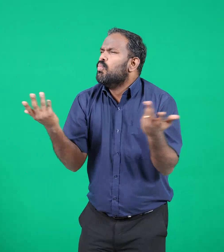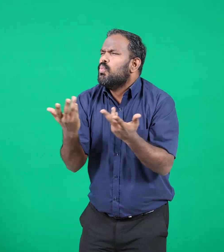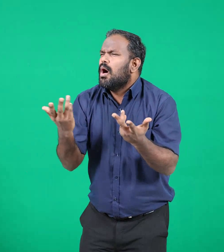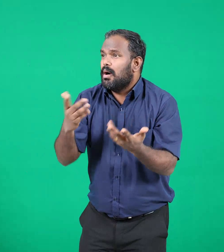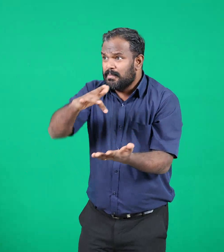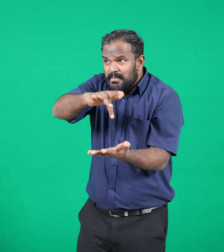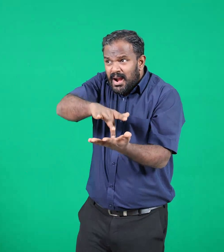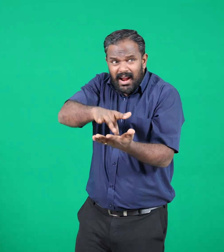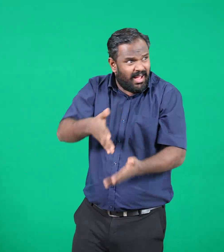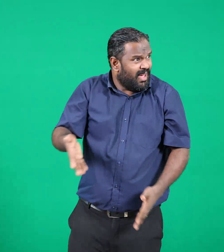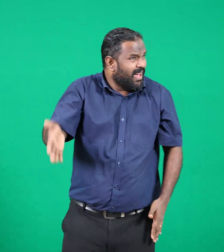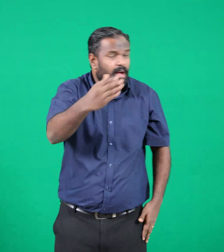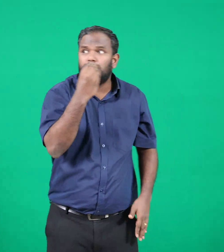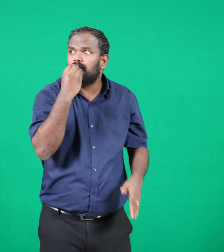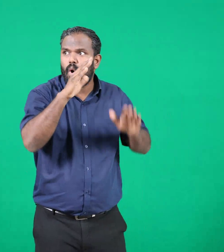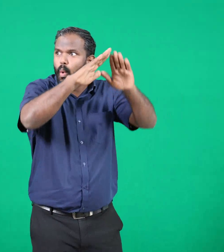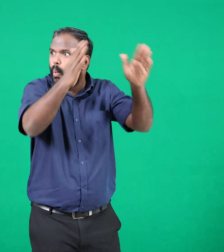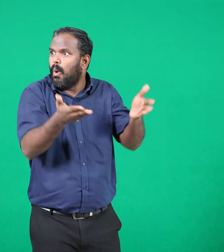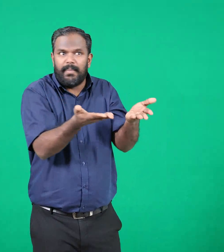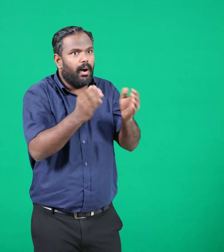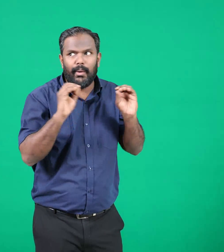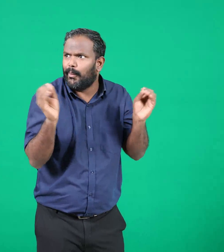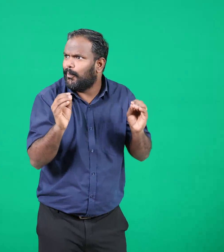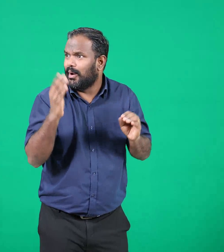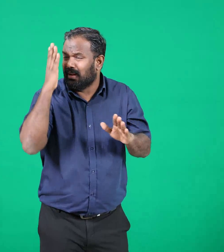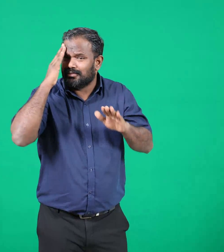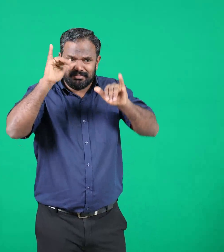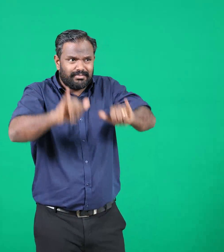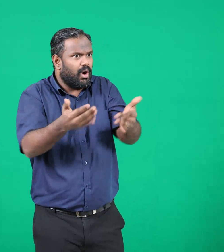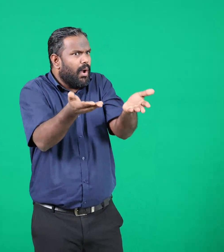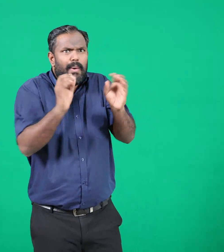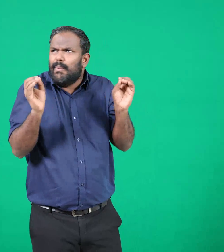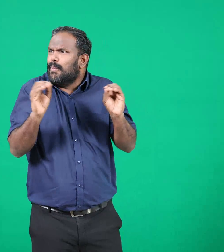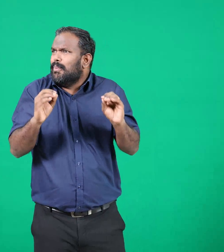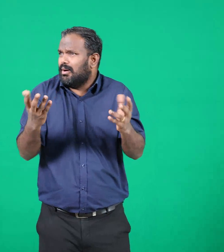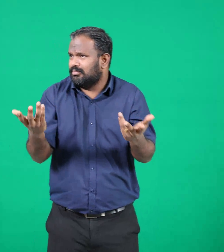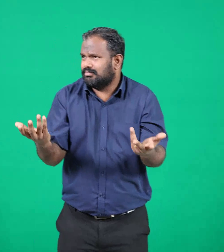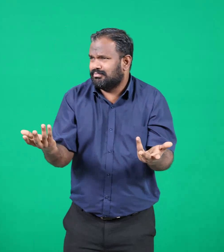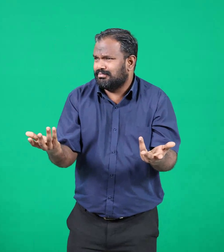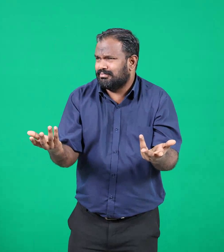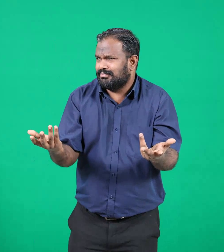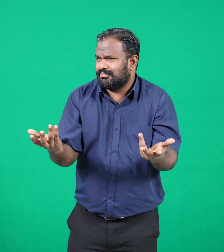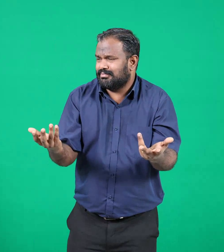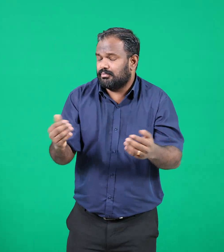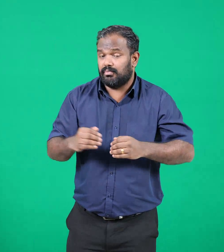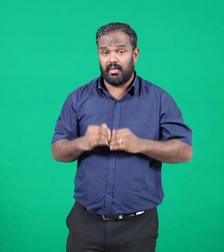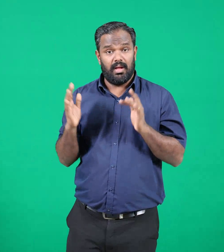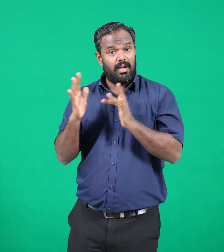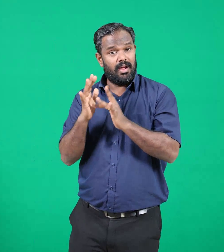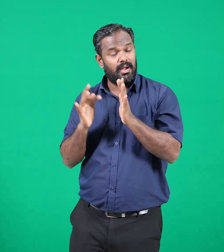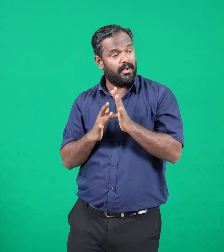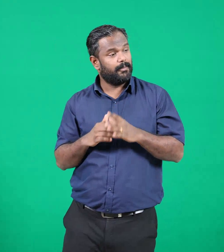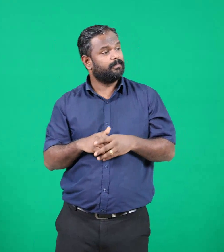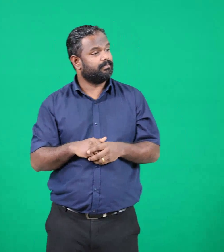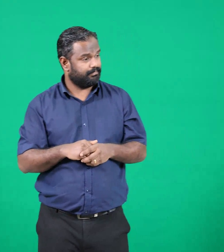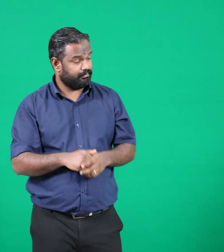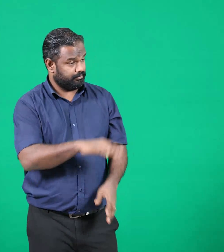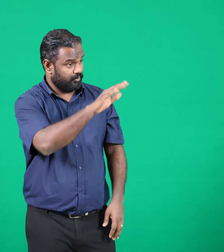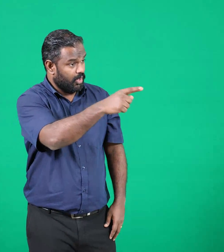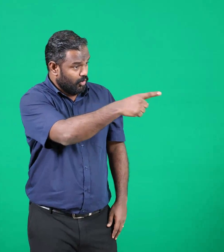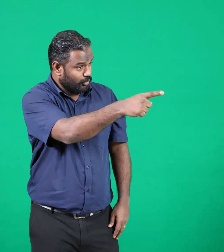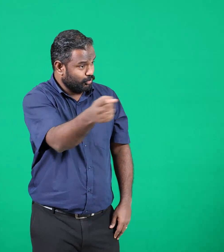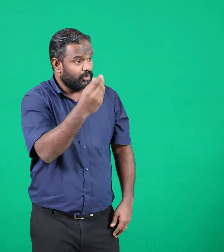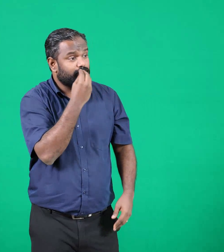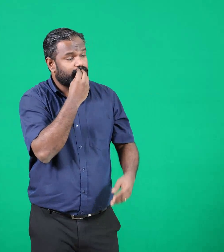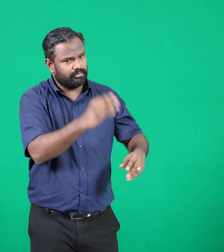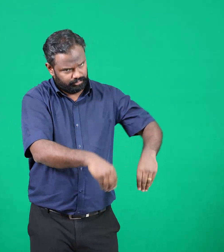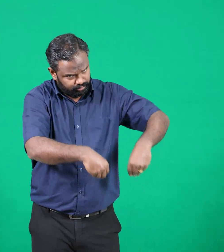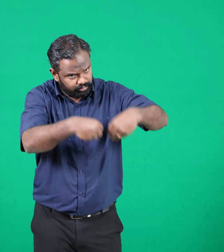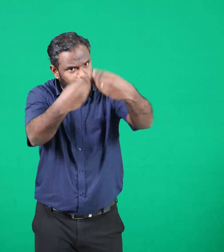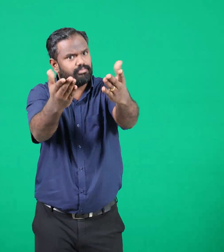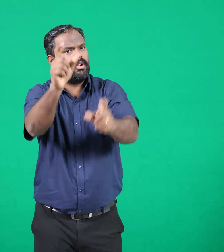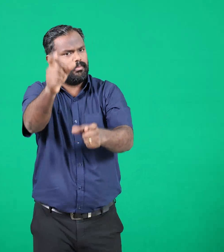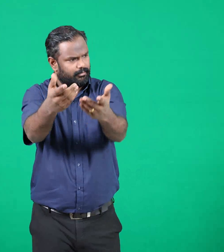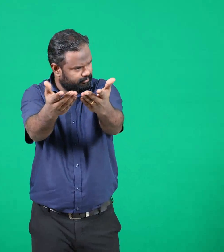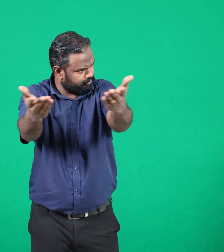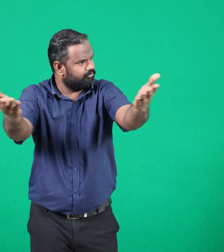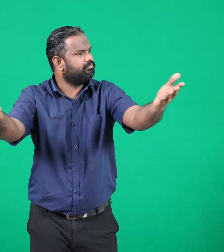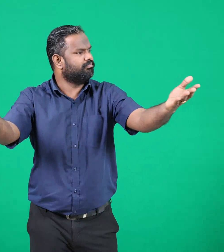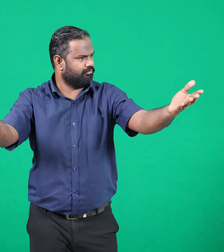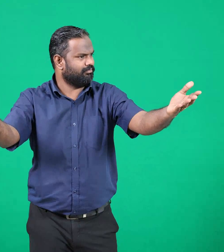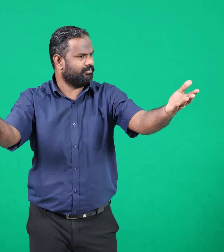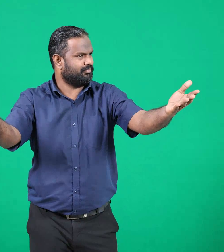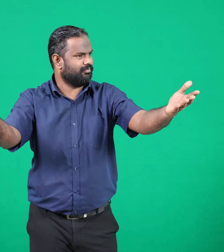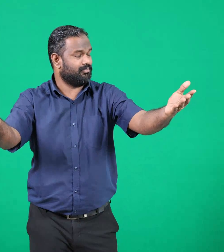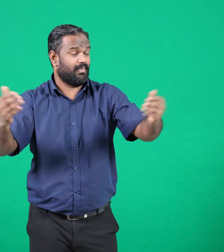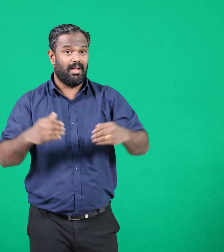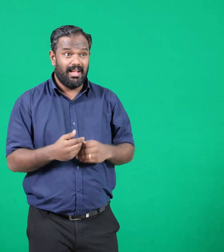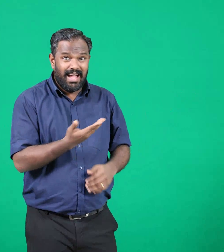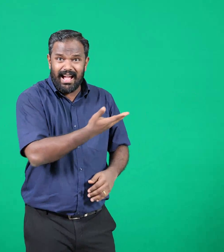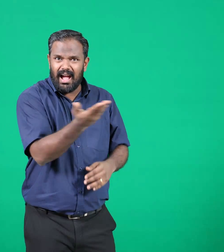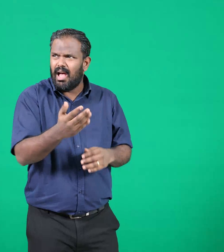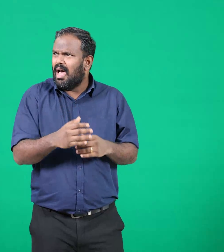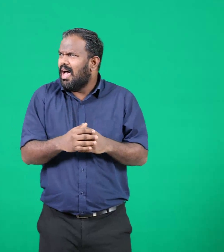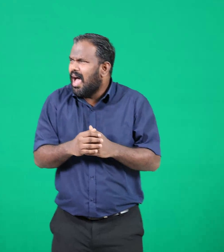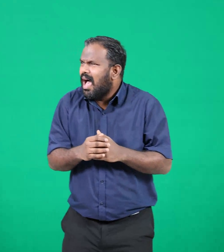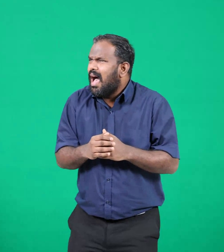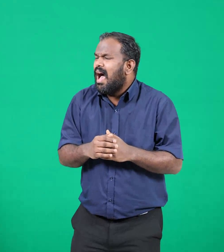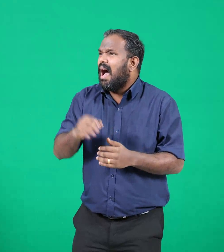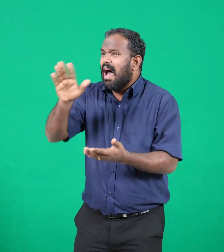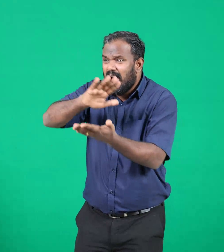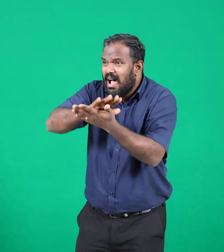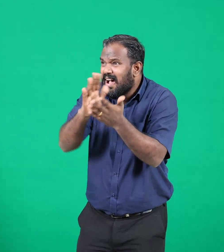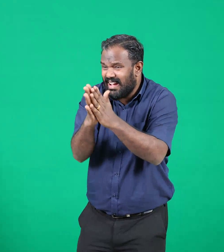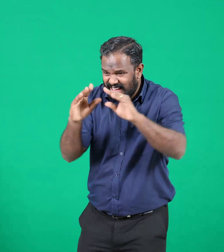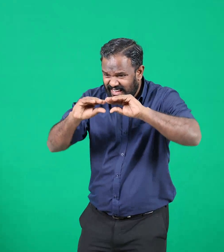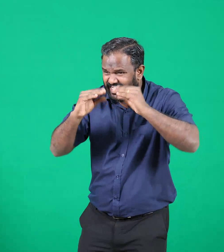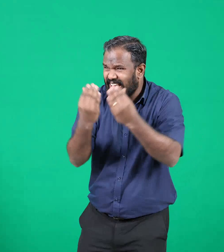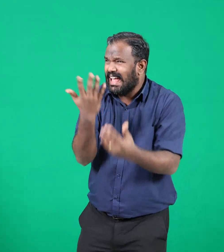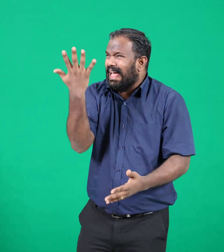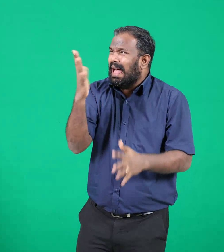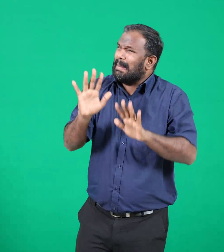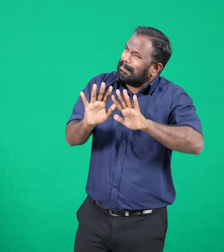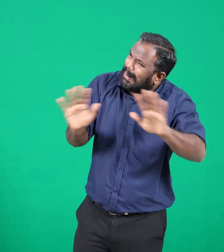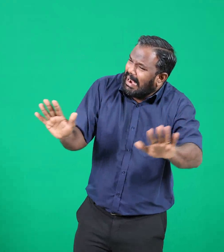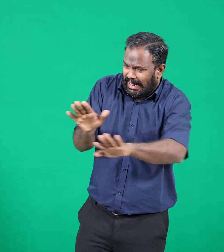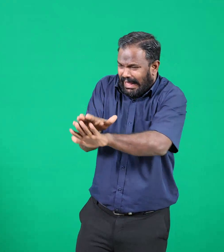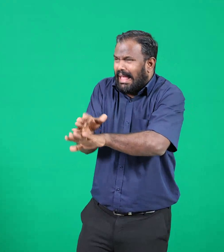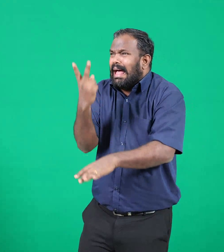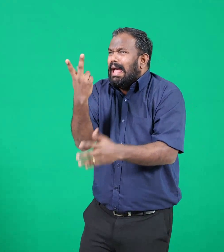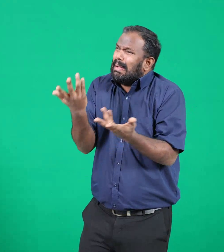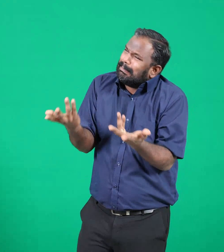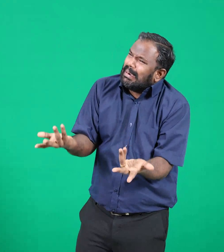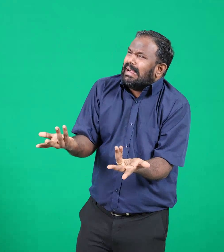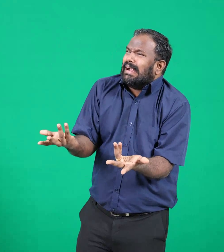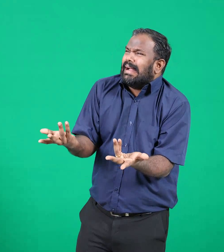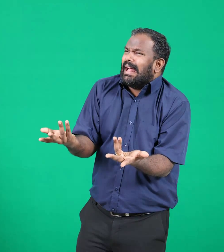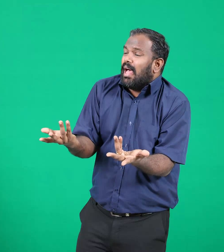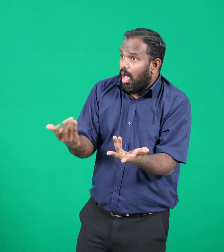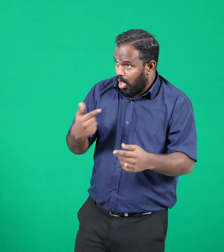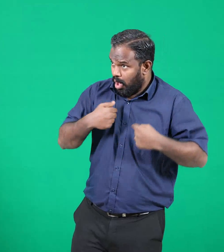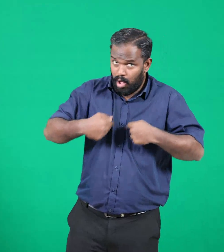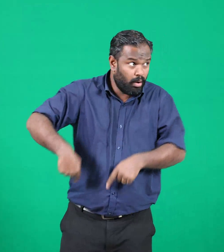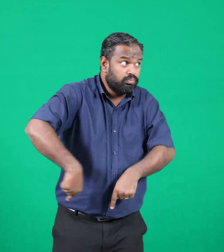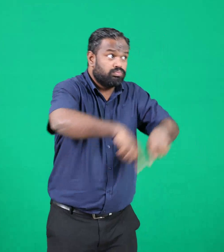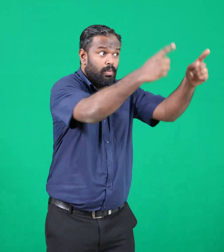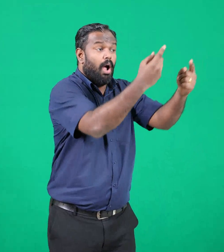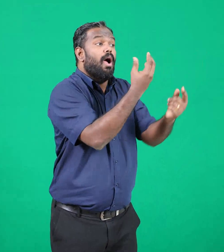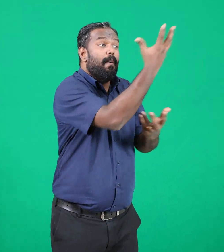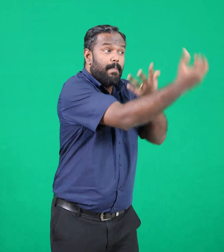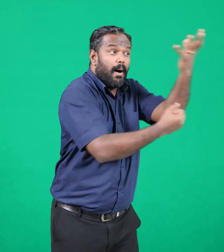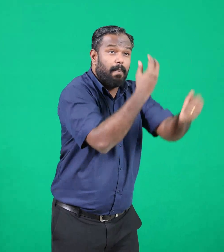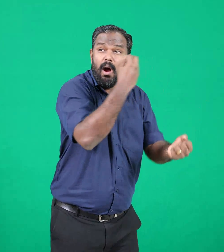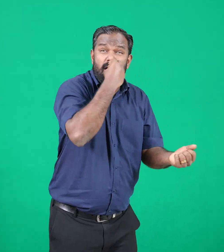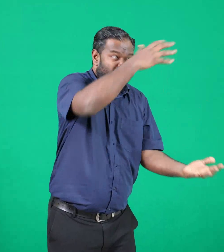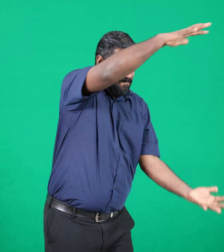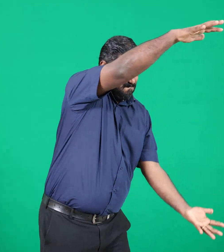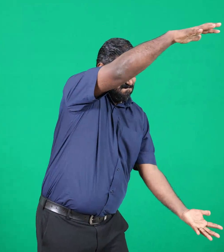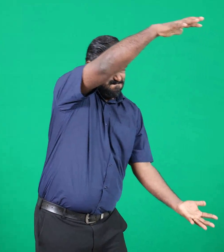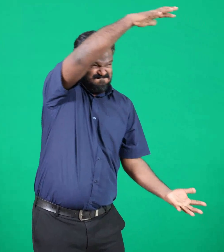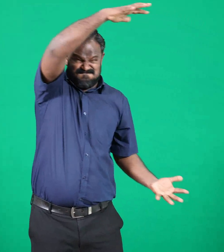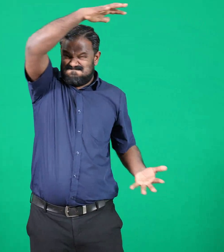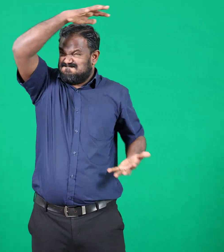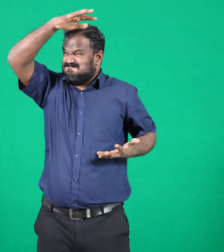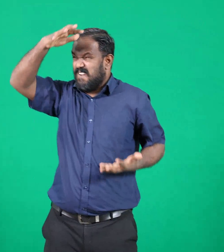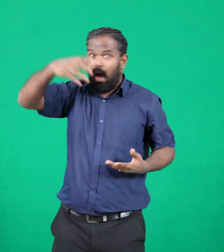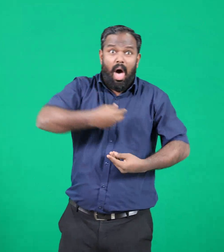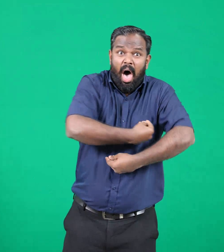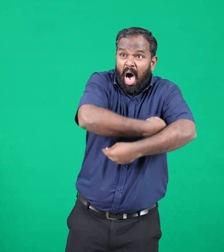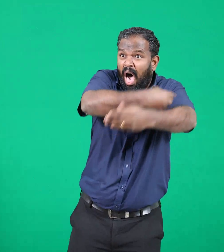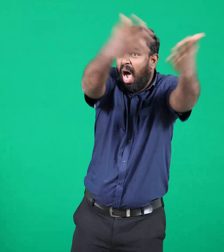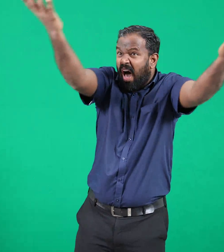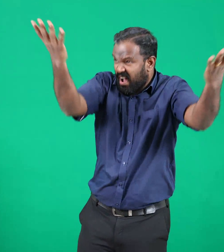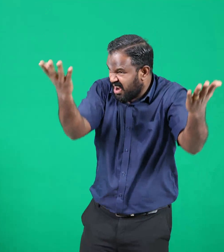For we are in a desolate place here." But Jesus told them, "You give them something to eat."